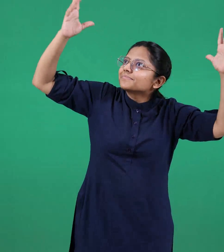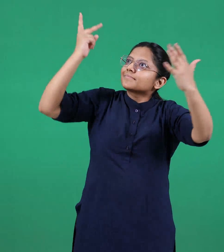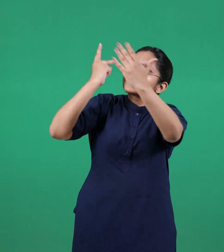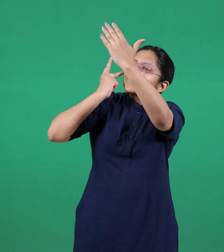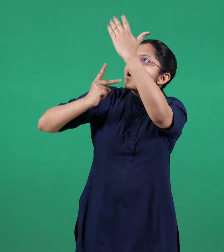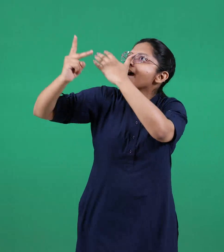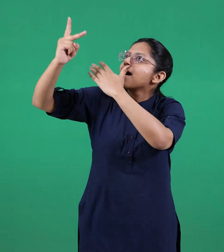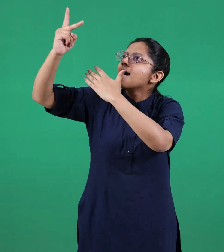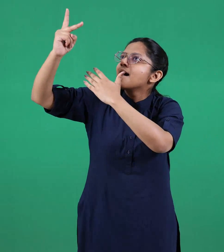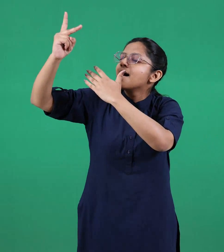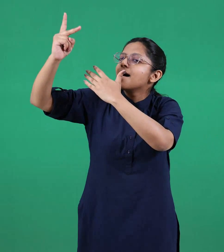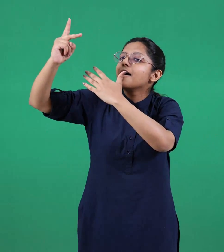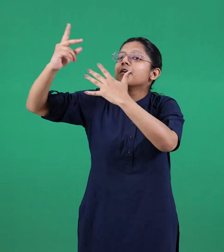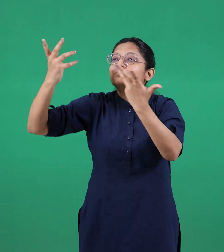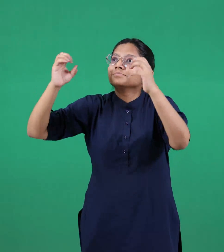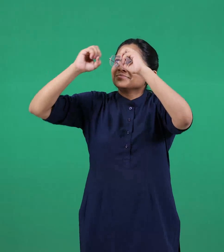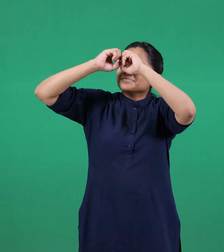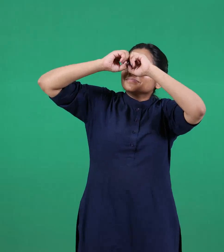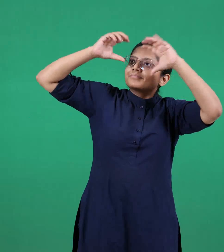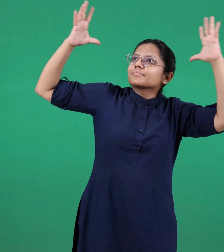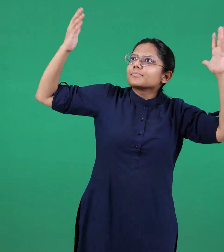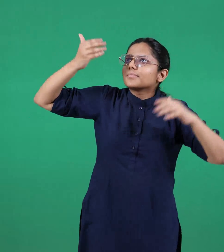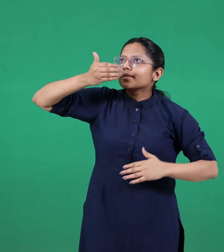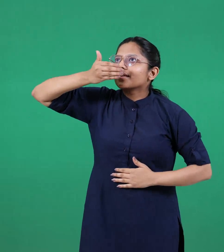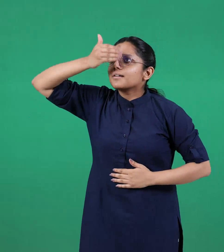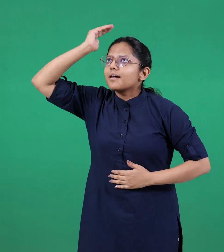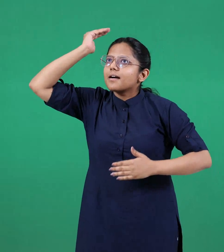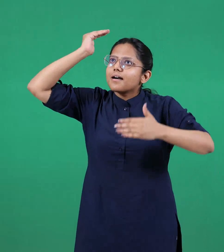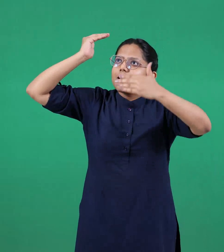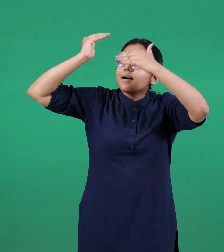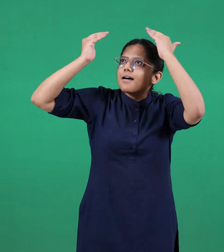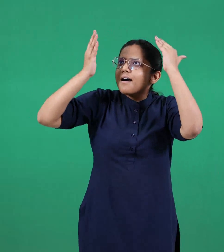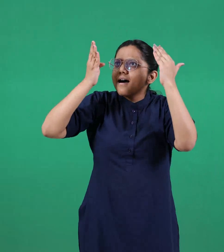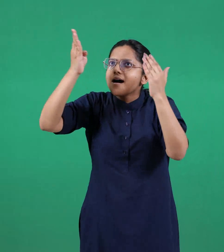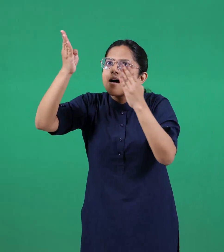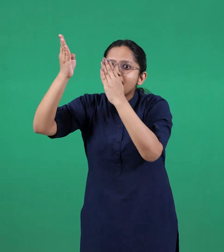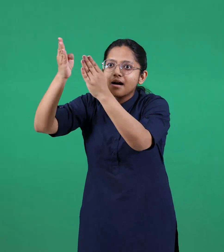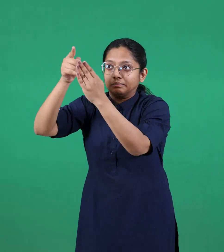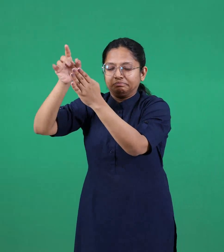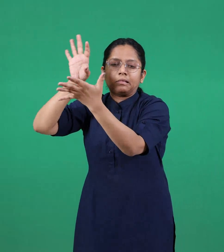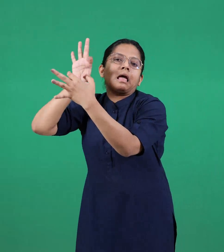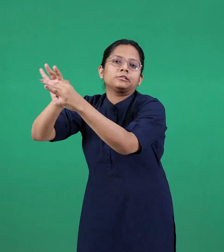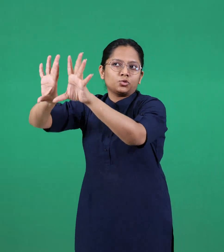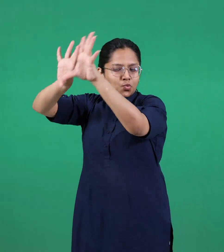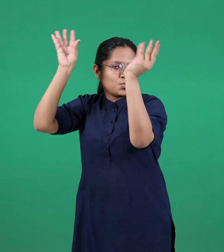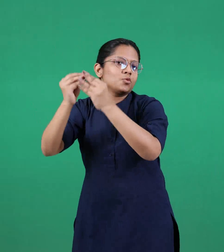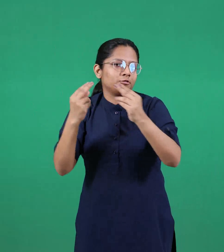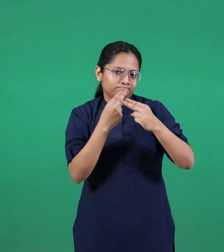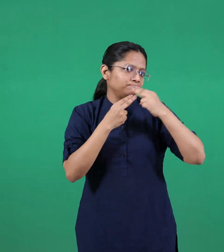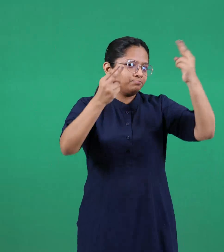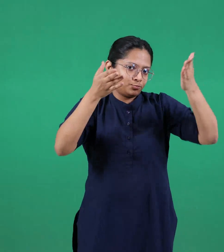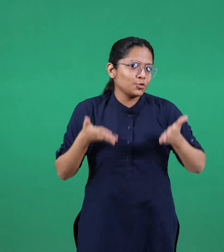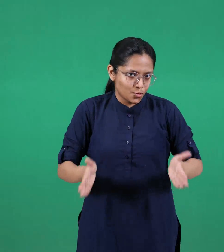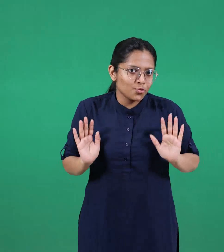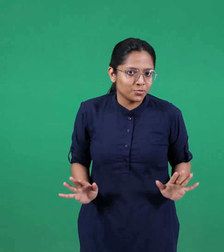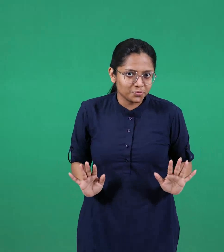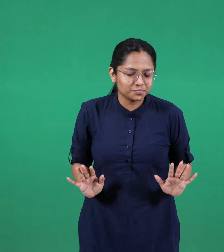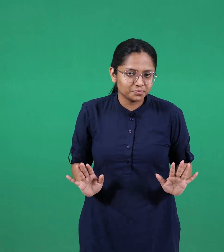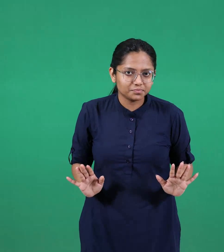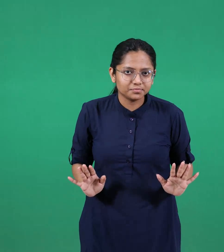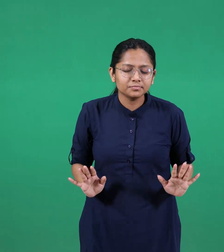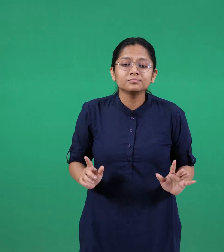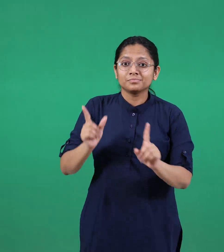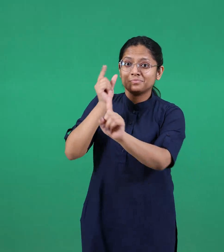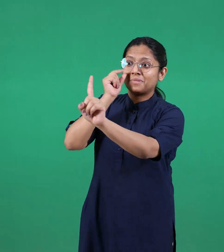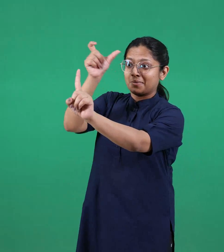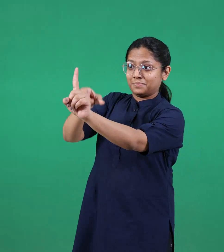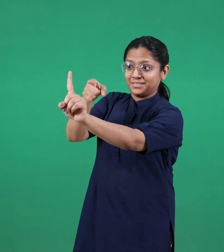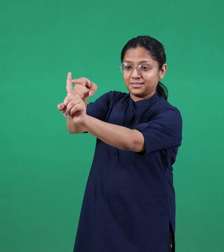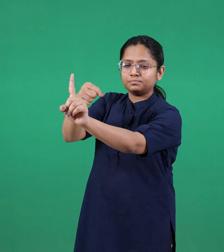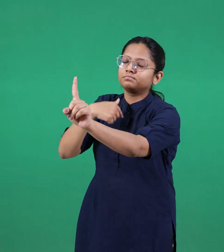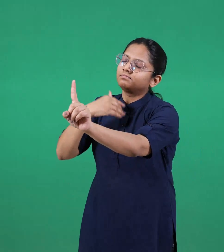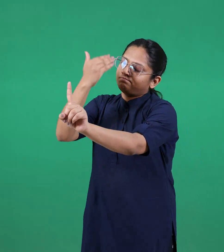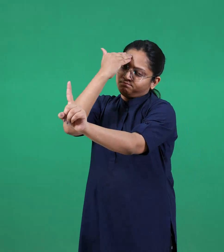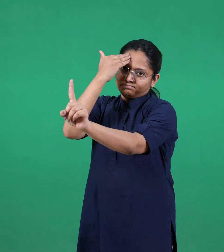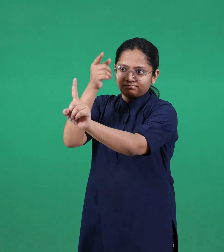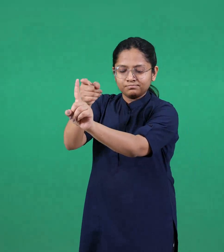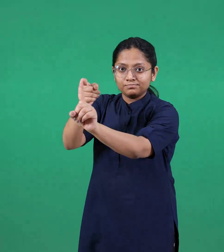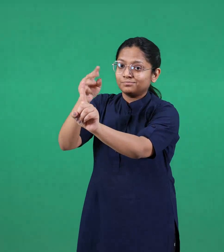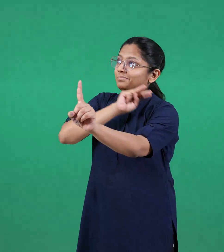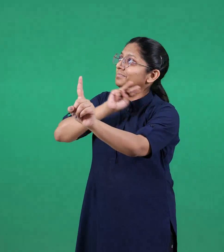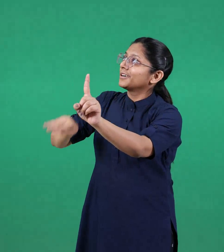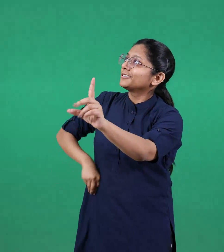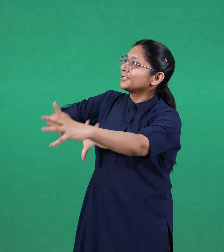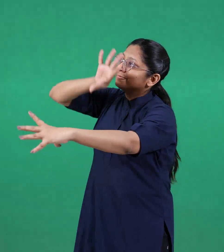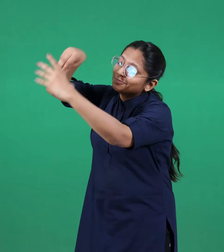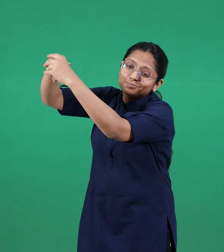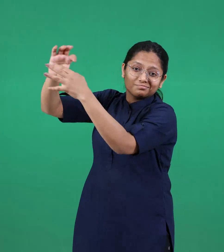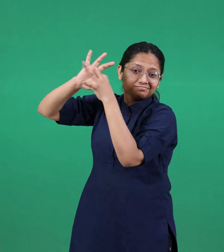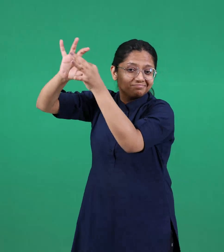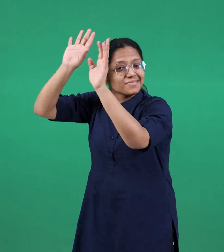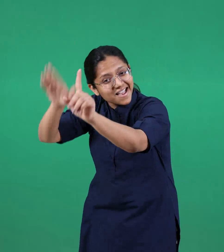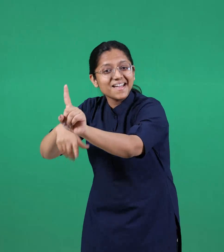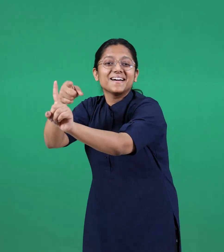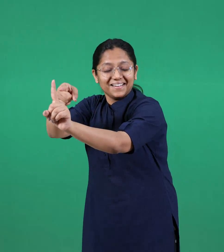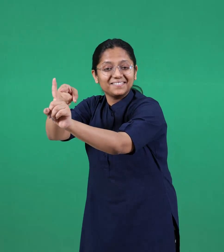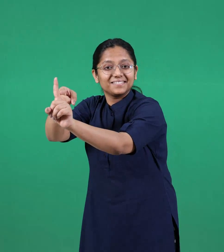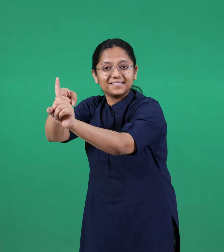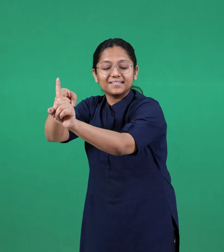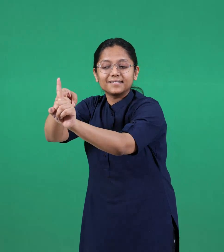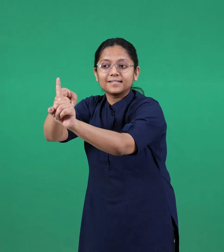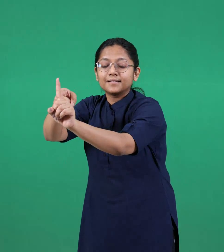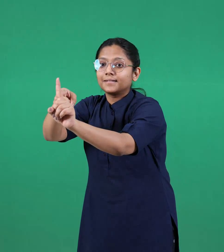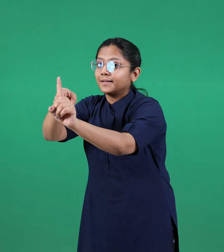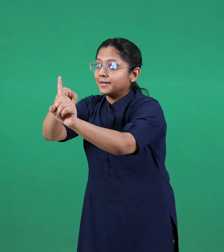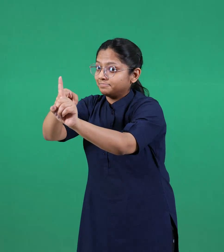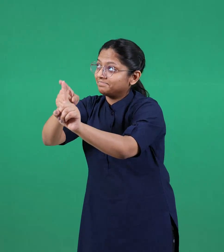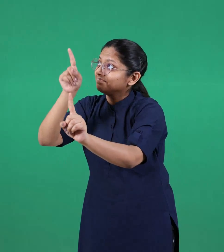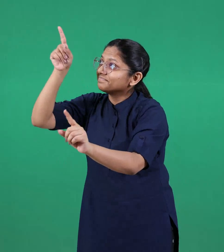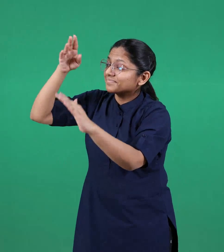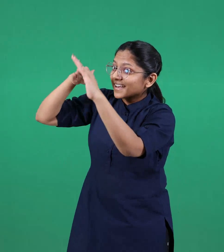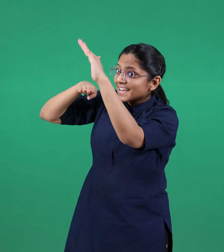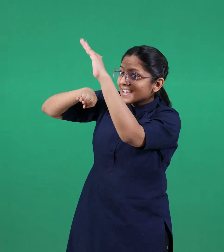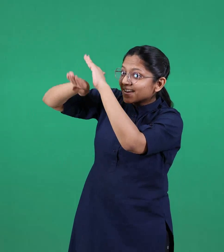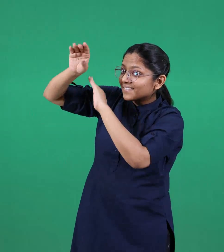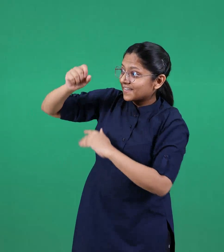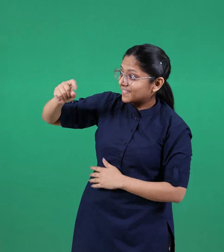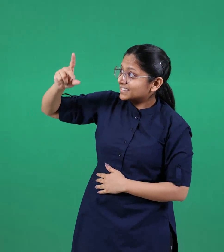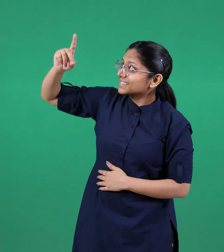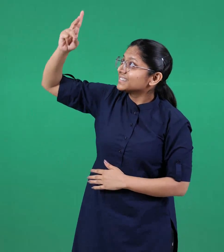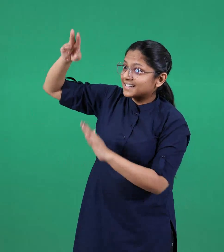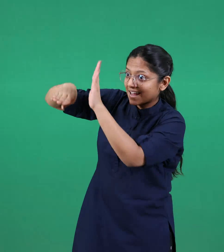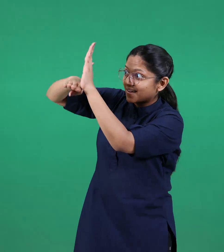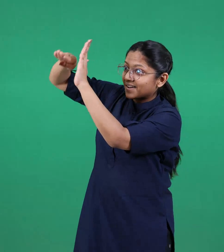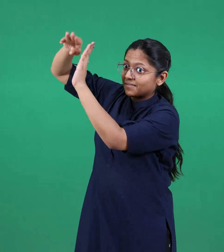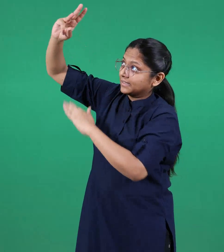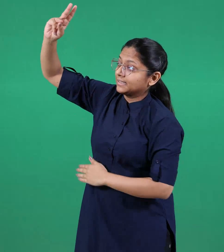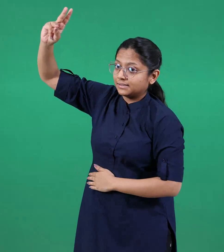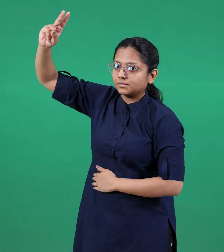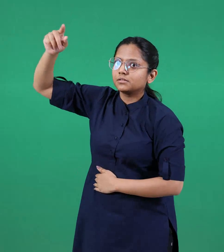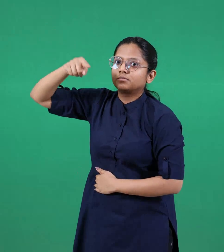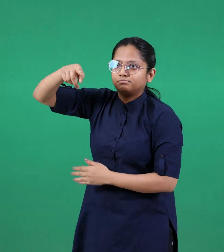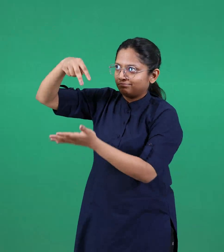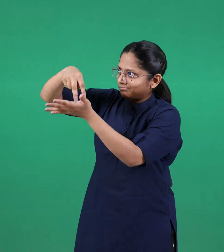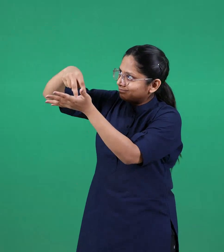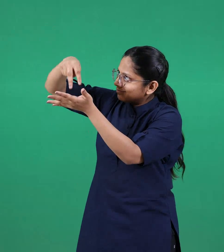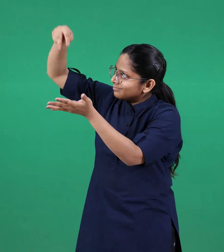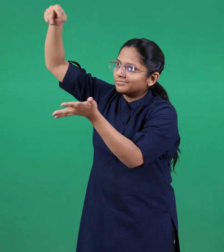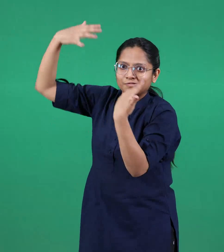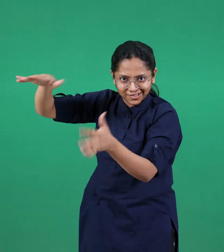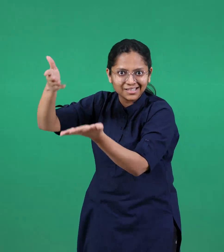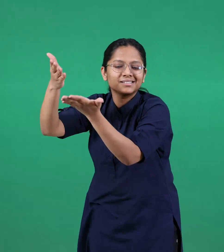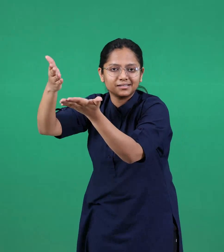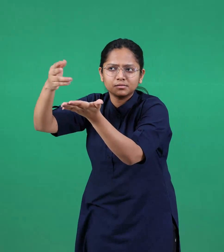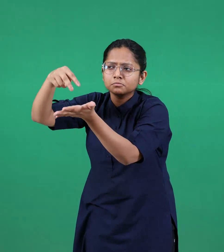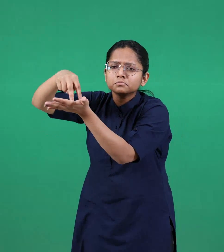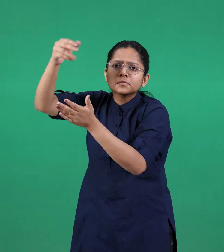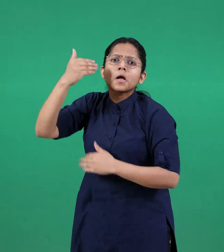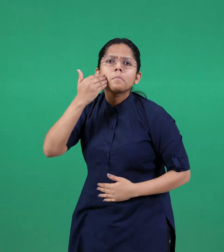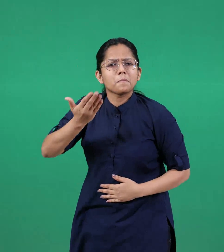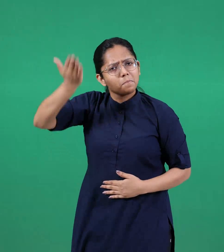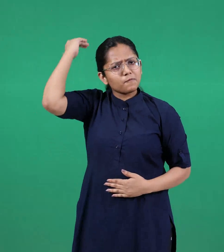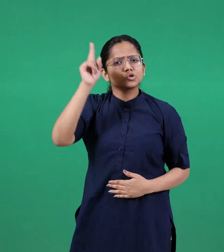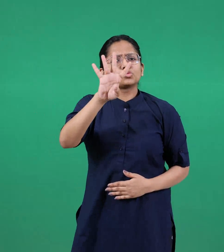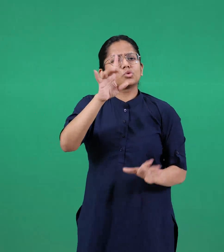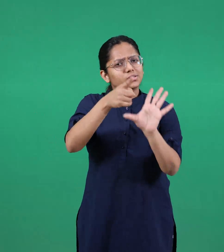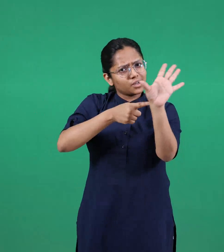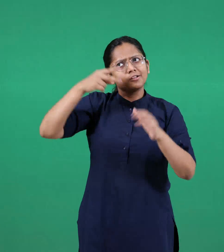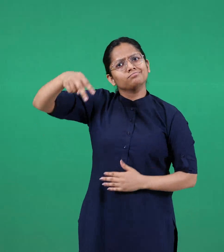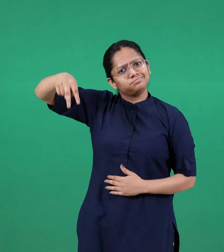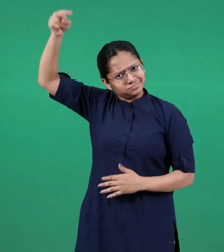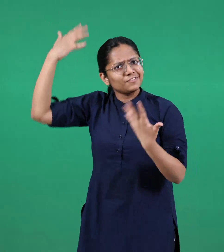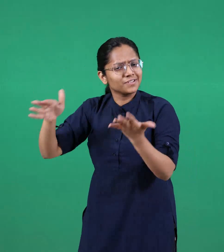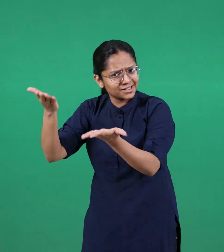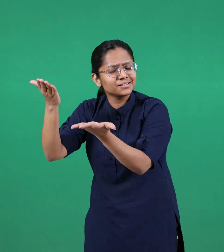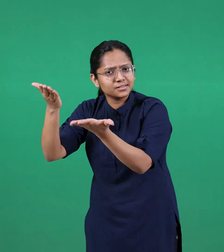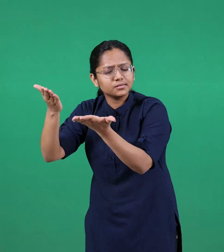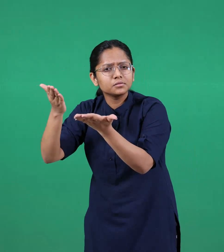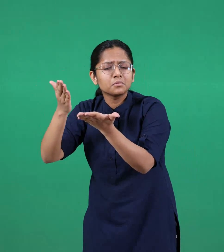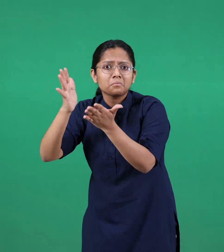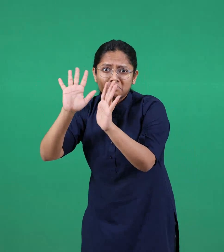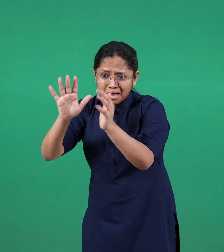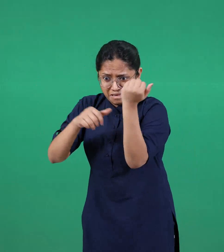I know a man in Christ who fourteen years ago was caught up to the third heaven.